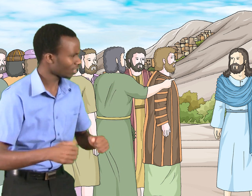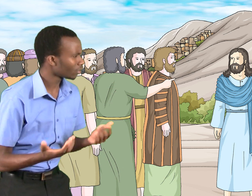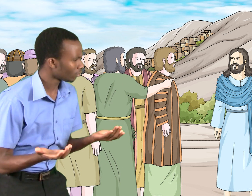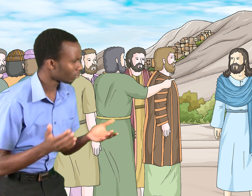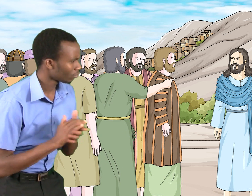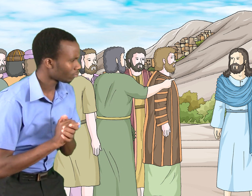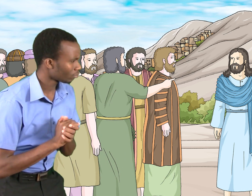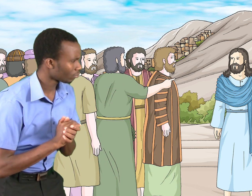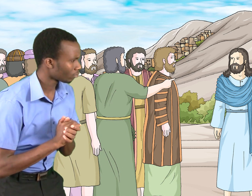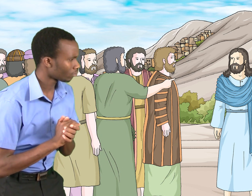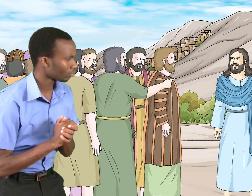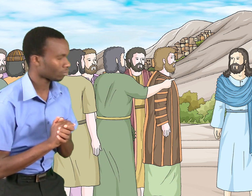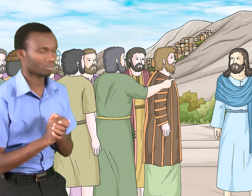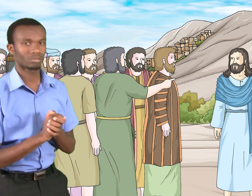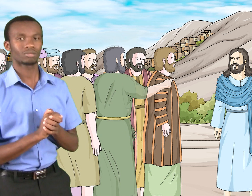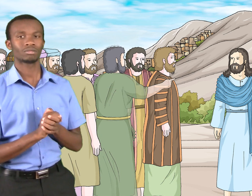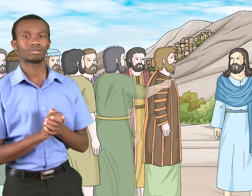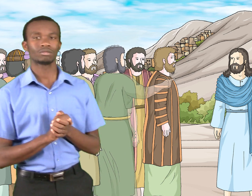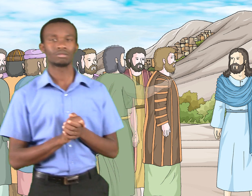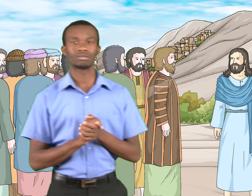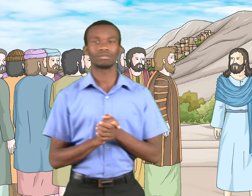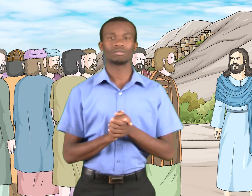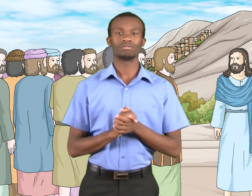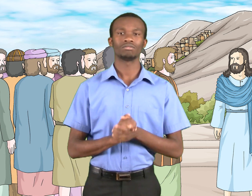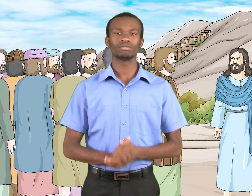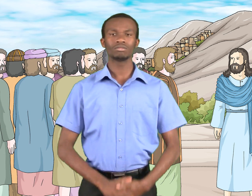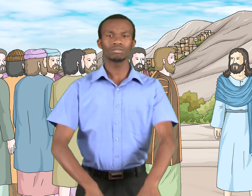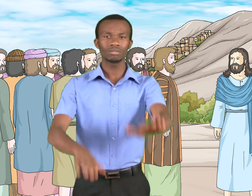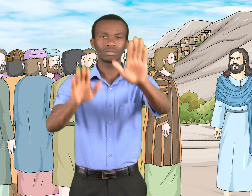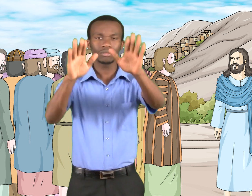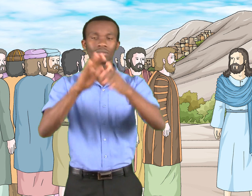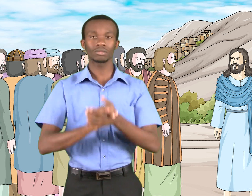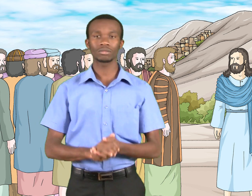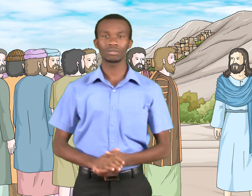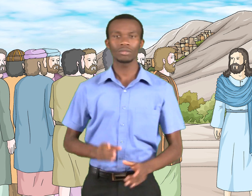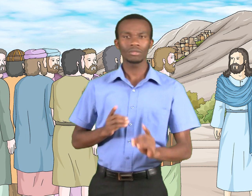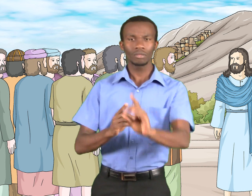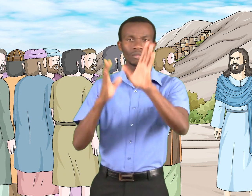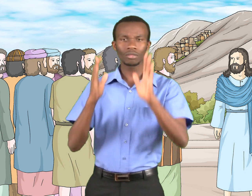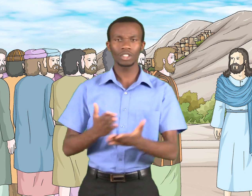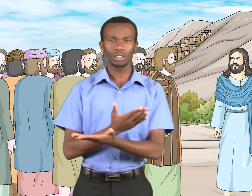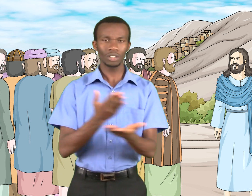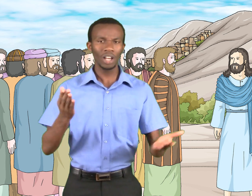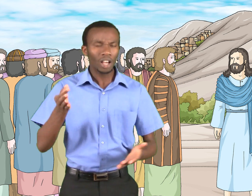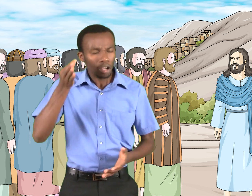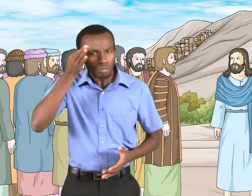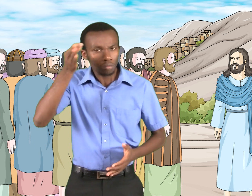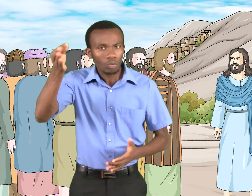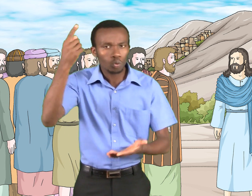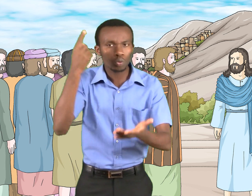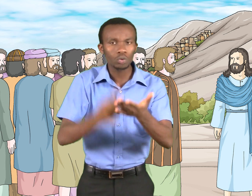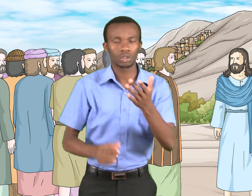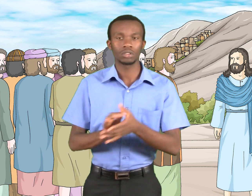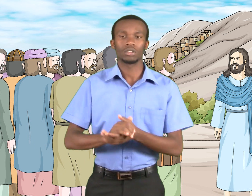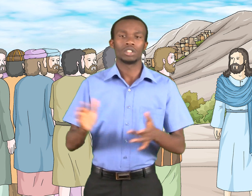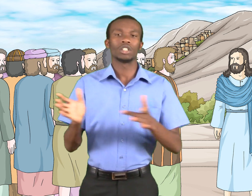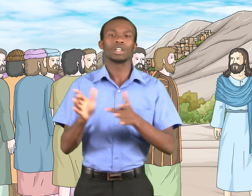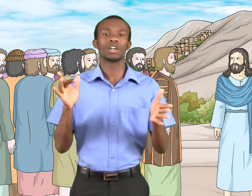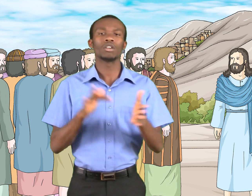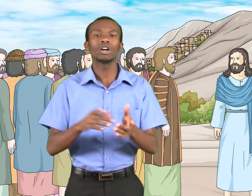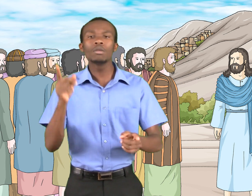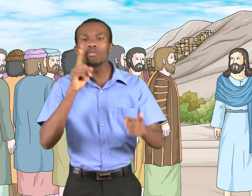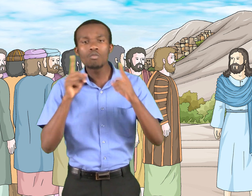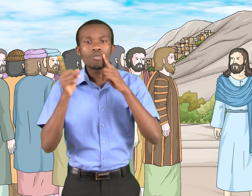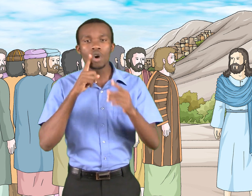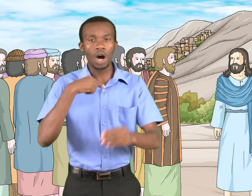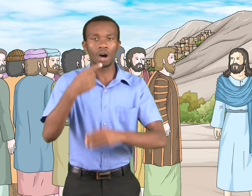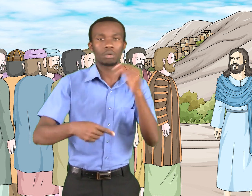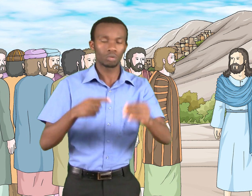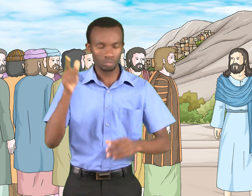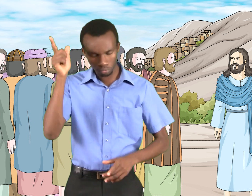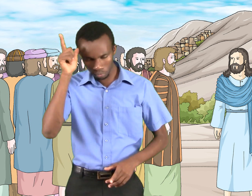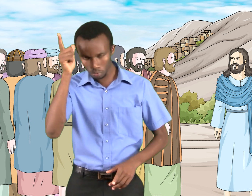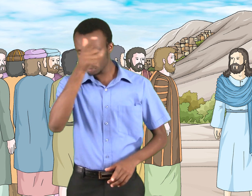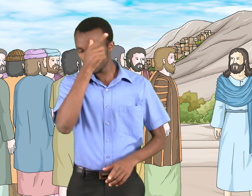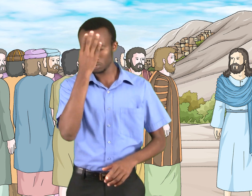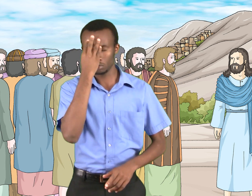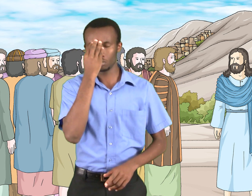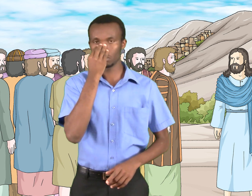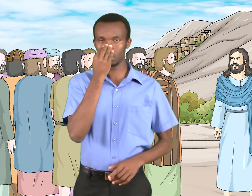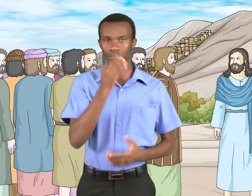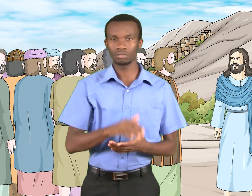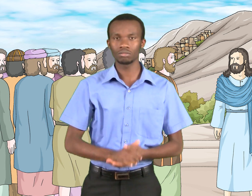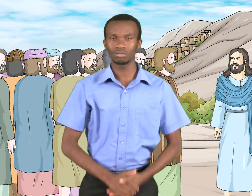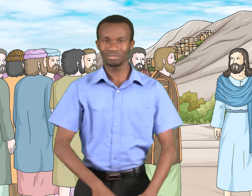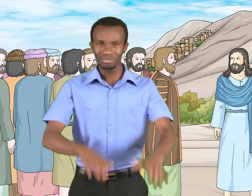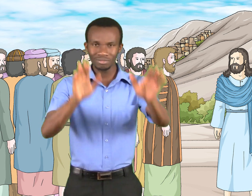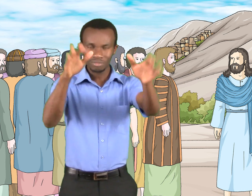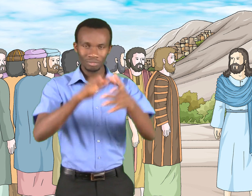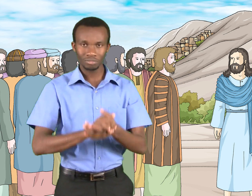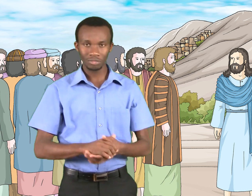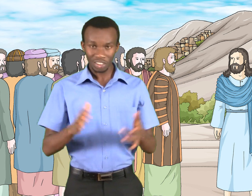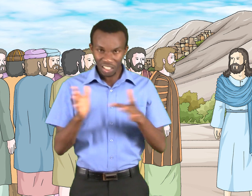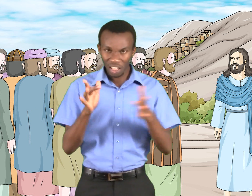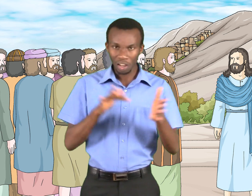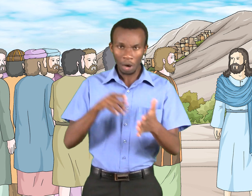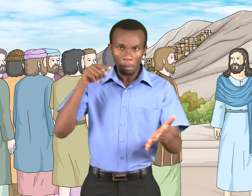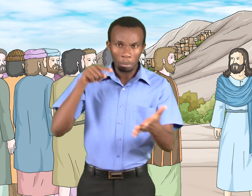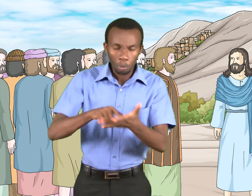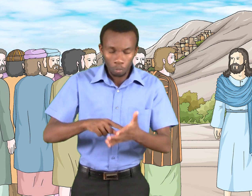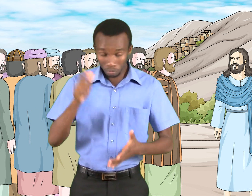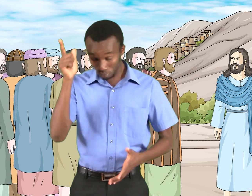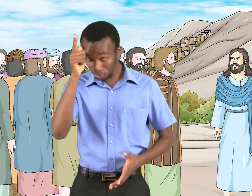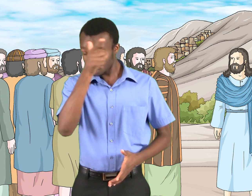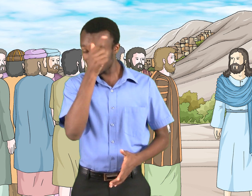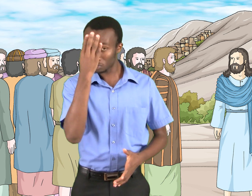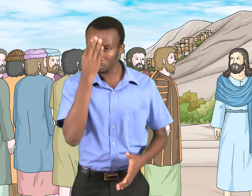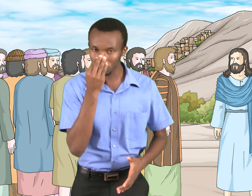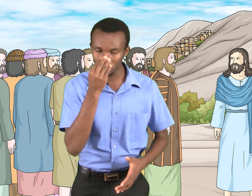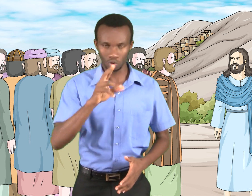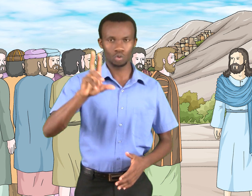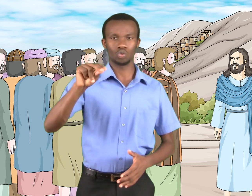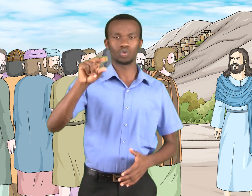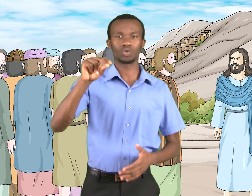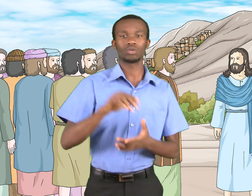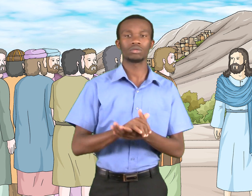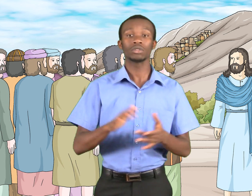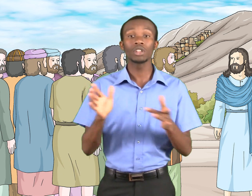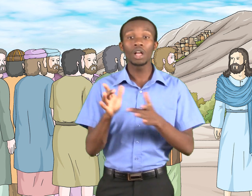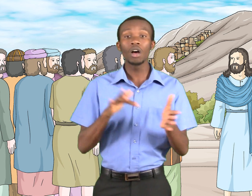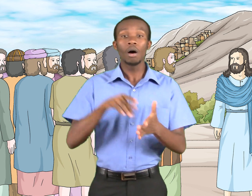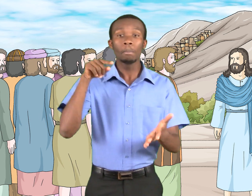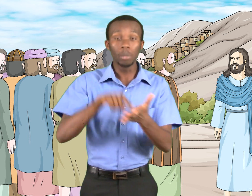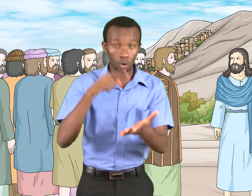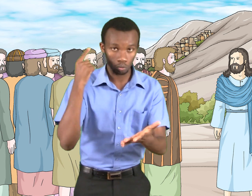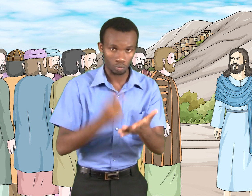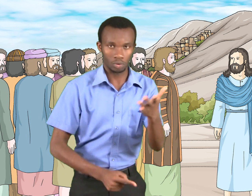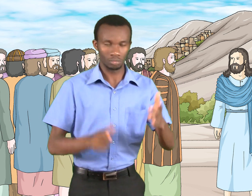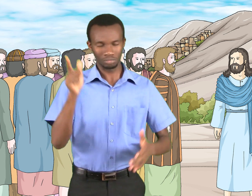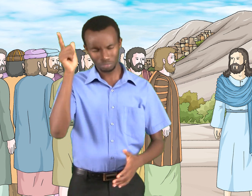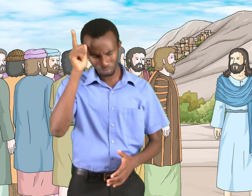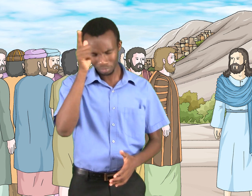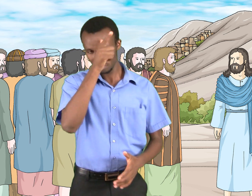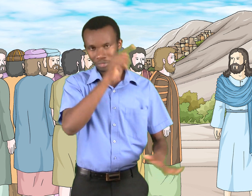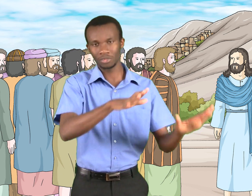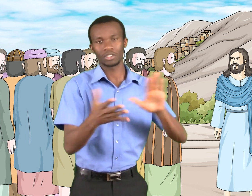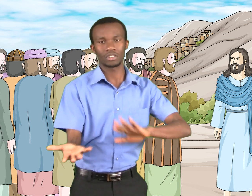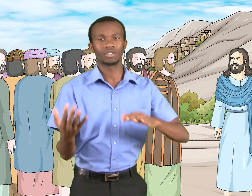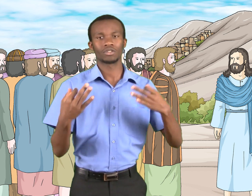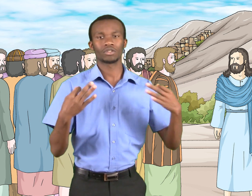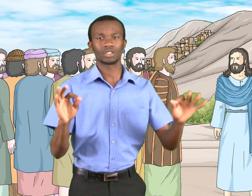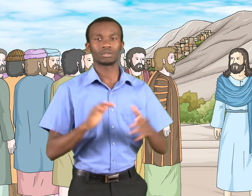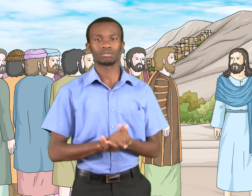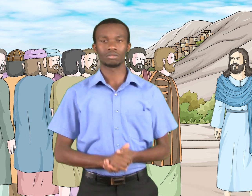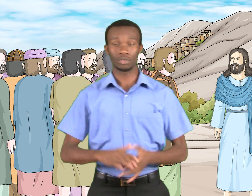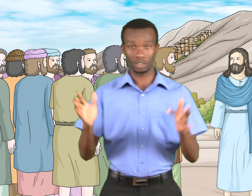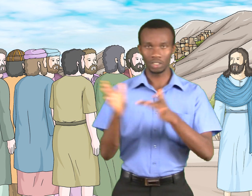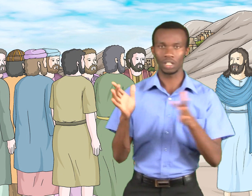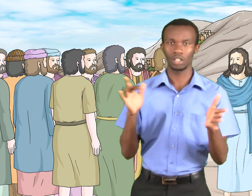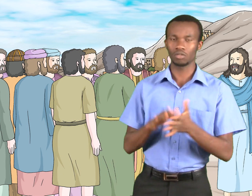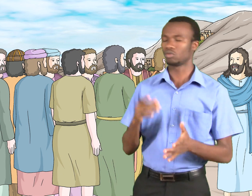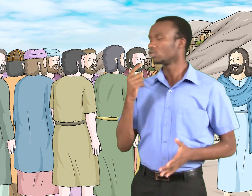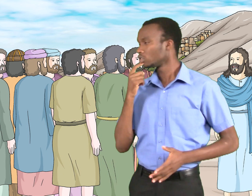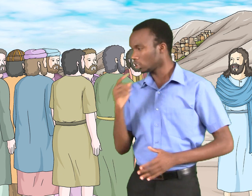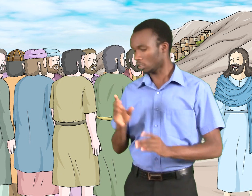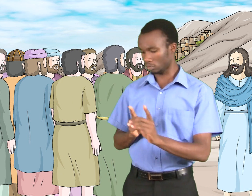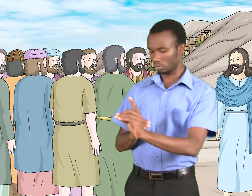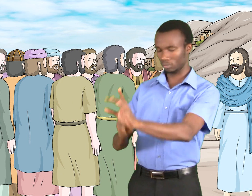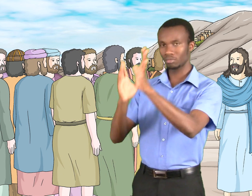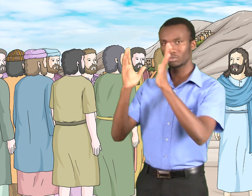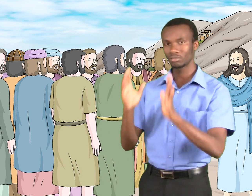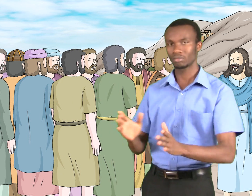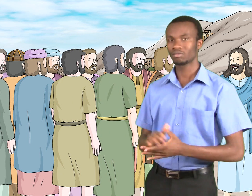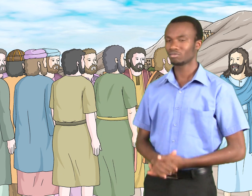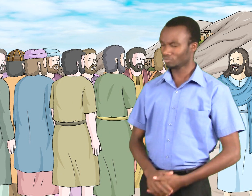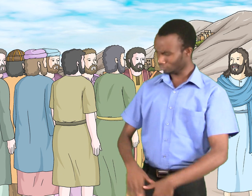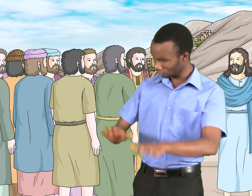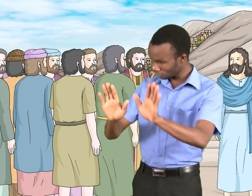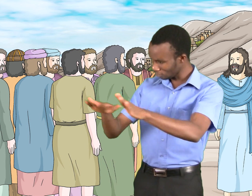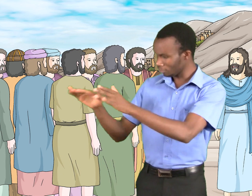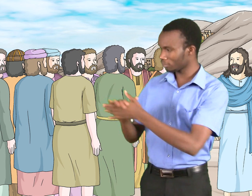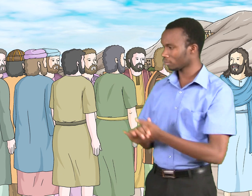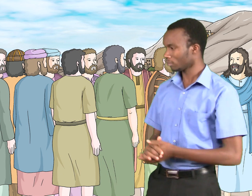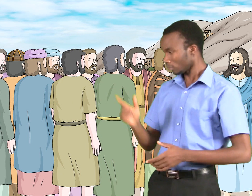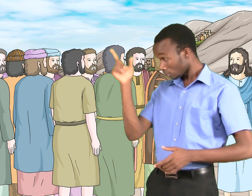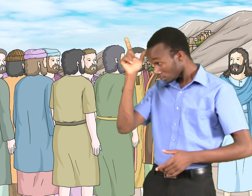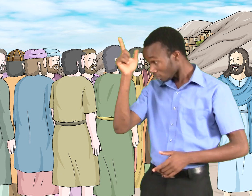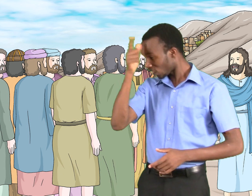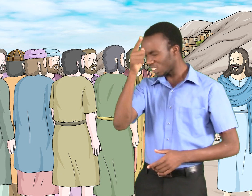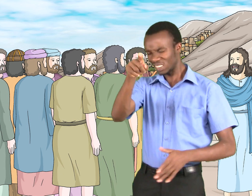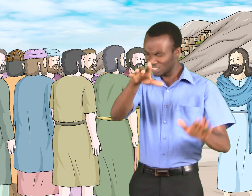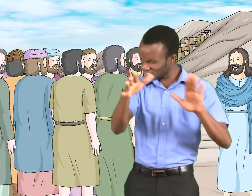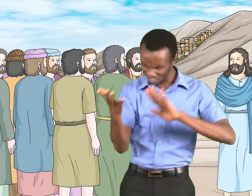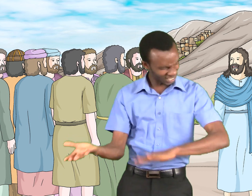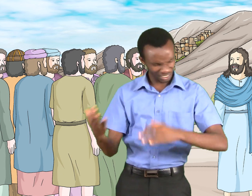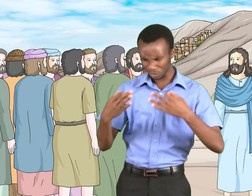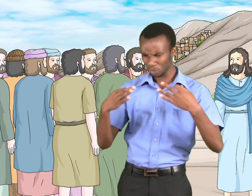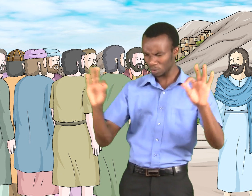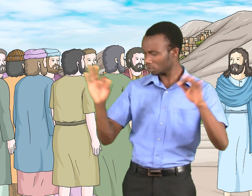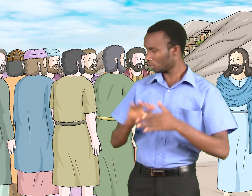They thought that Jesus was talking about actual sleep, but He was speaking about the death of Lazarus.